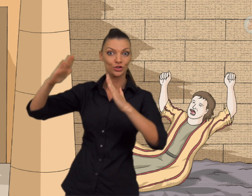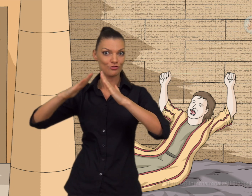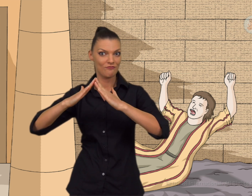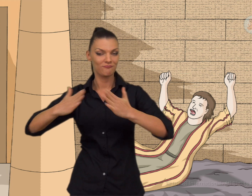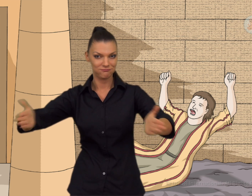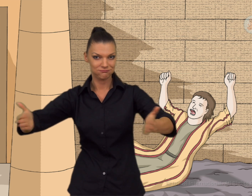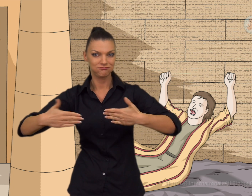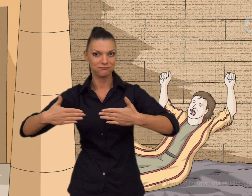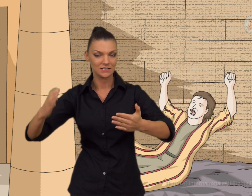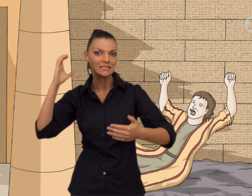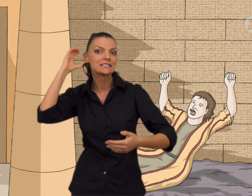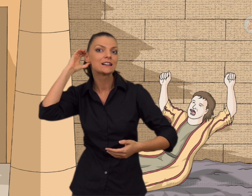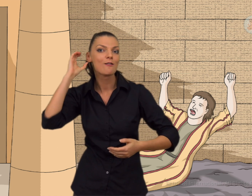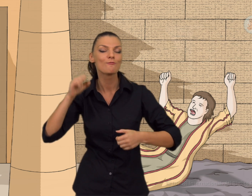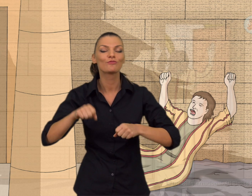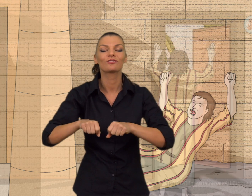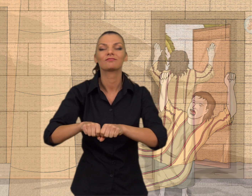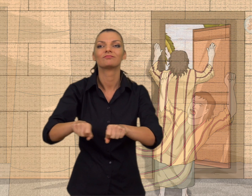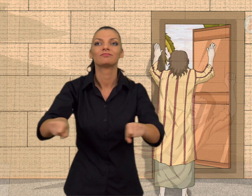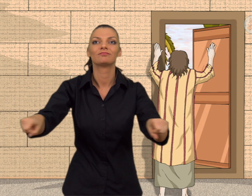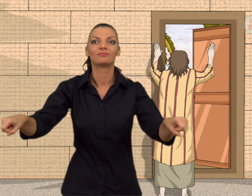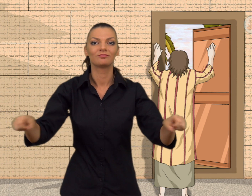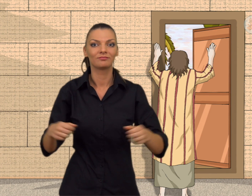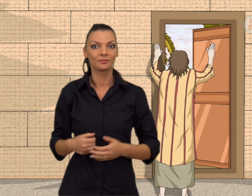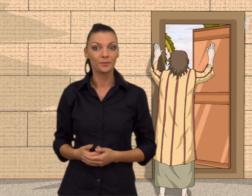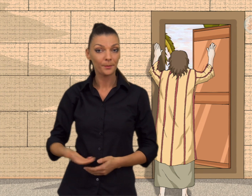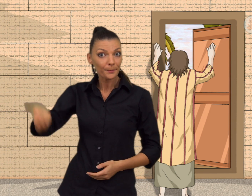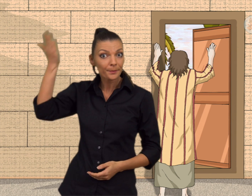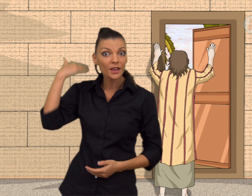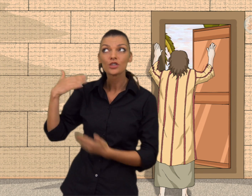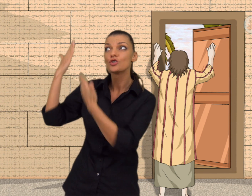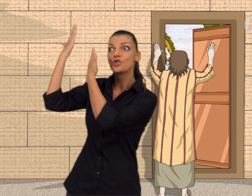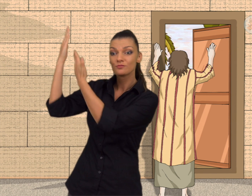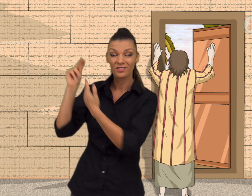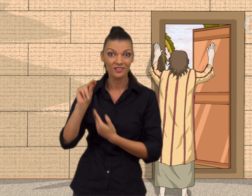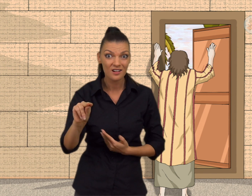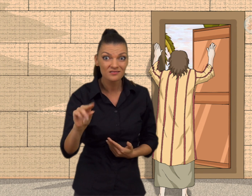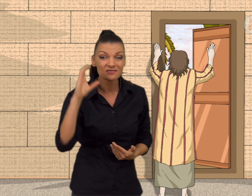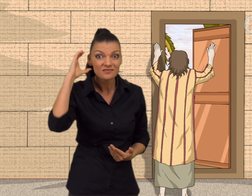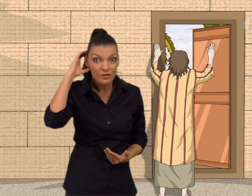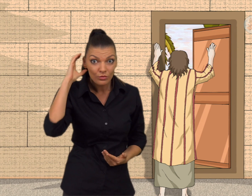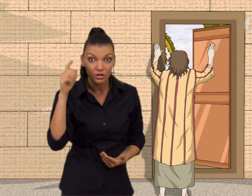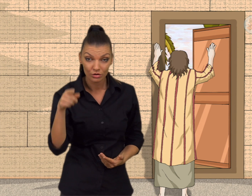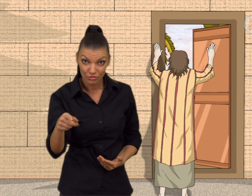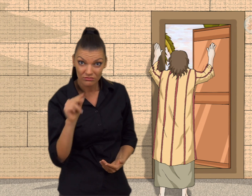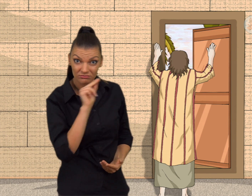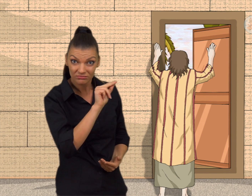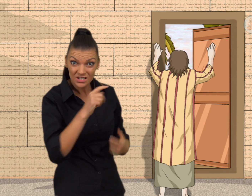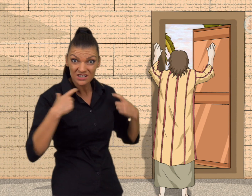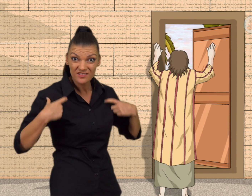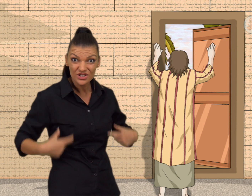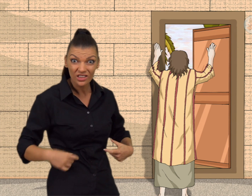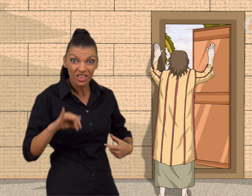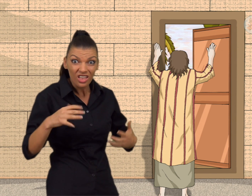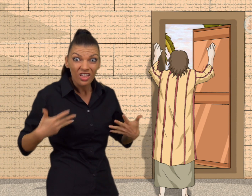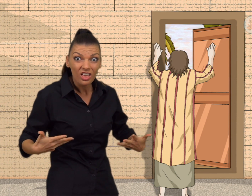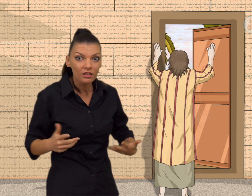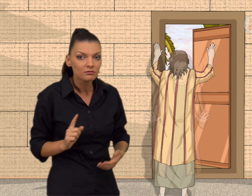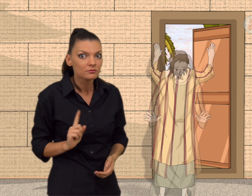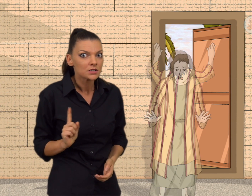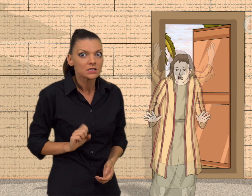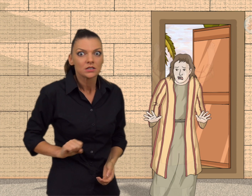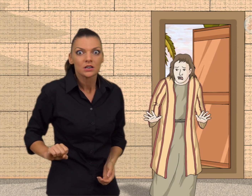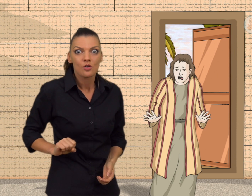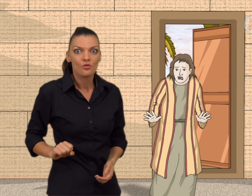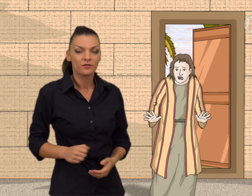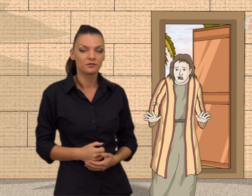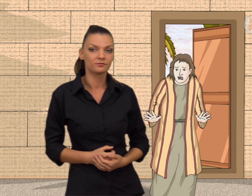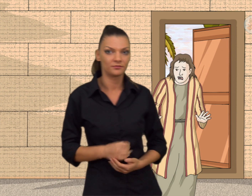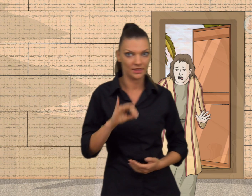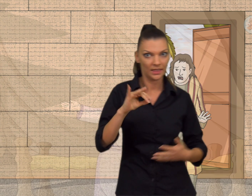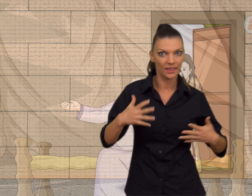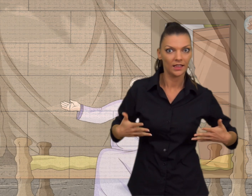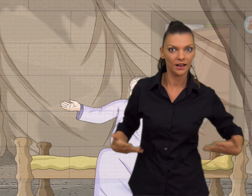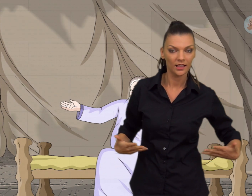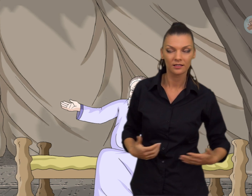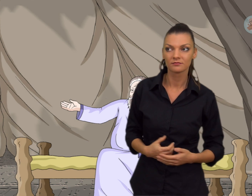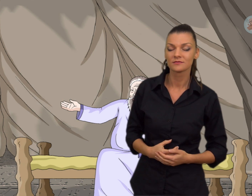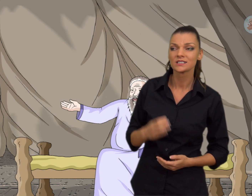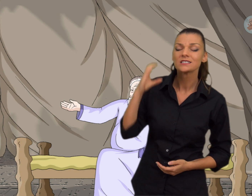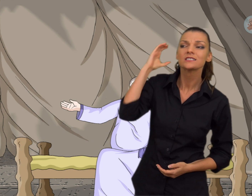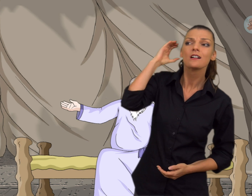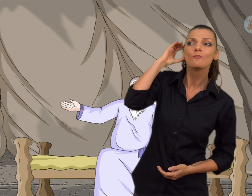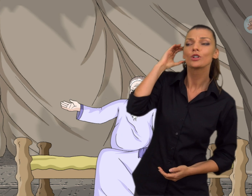then he opened the doors of the house of the LORD.